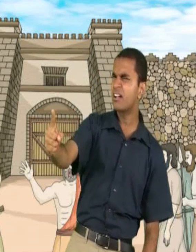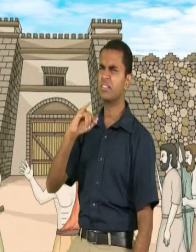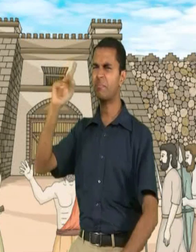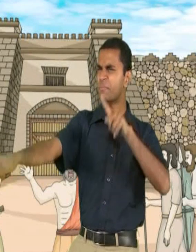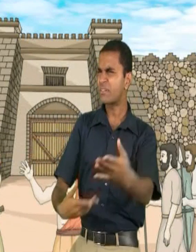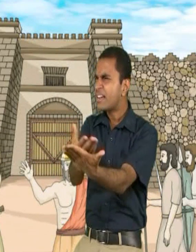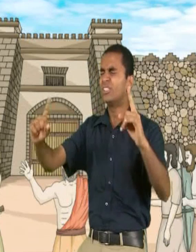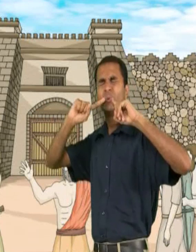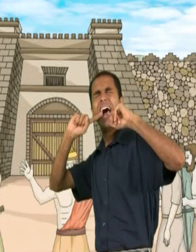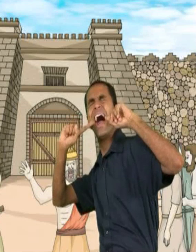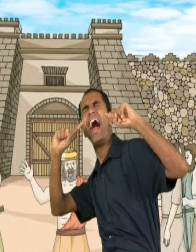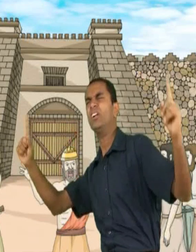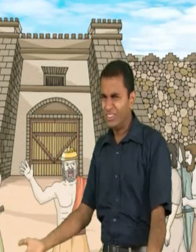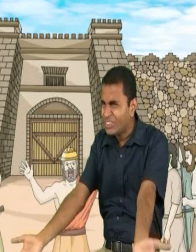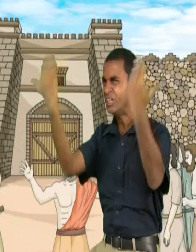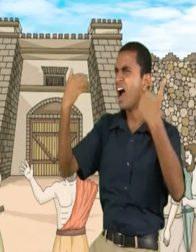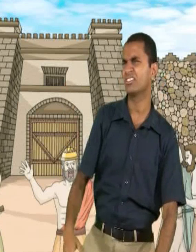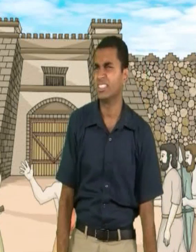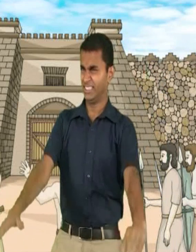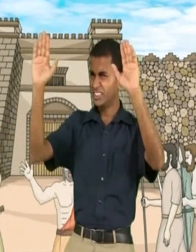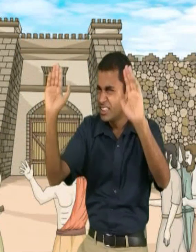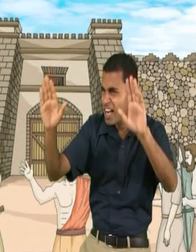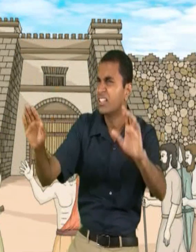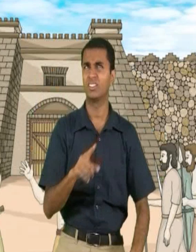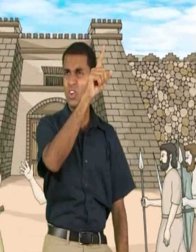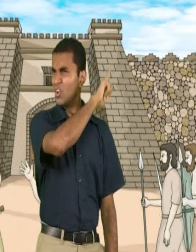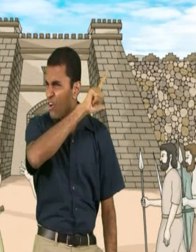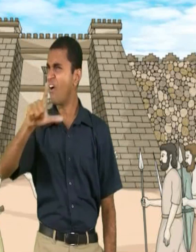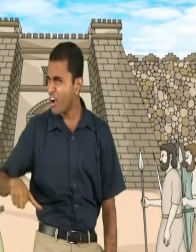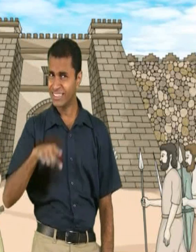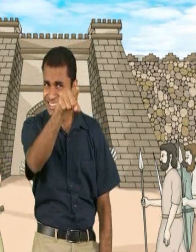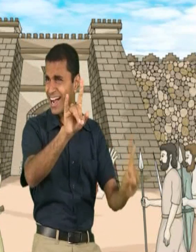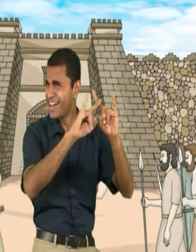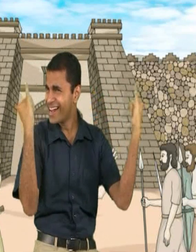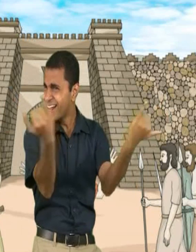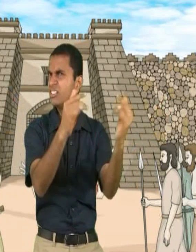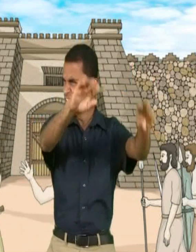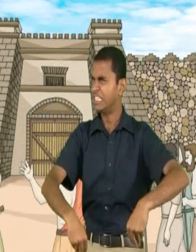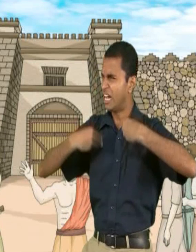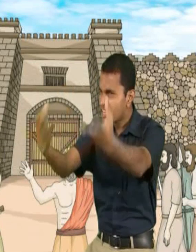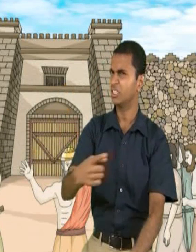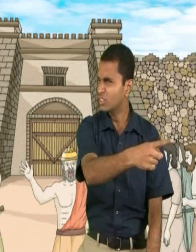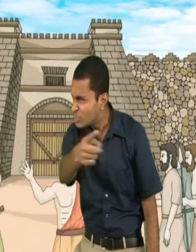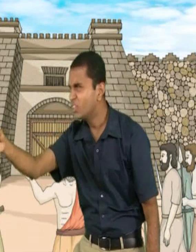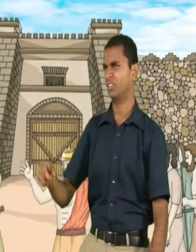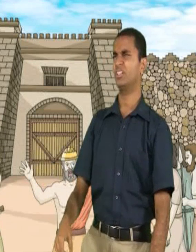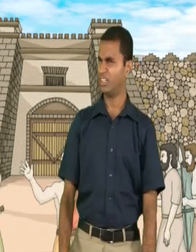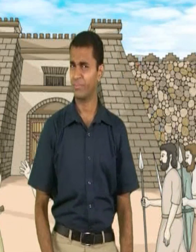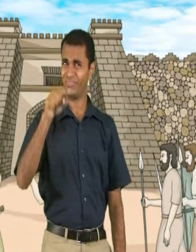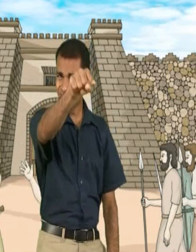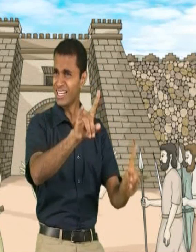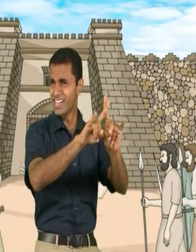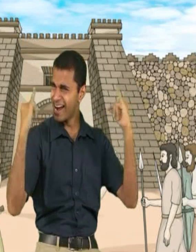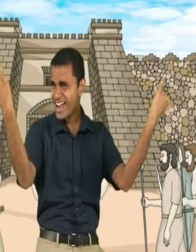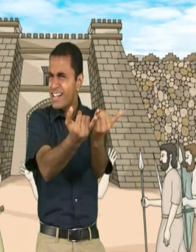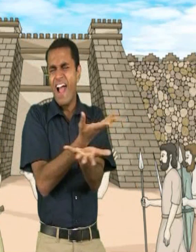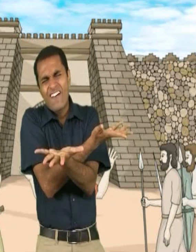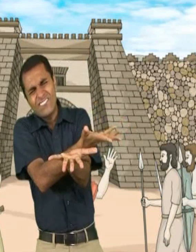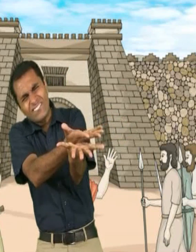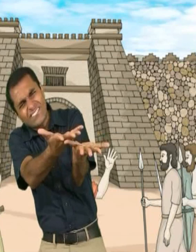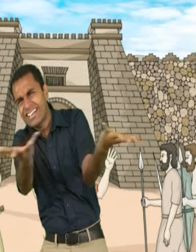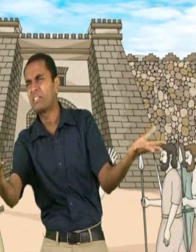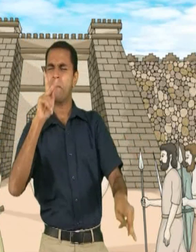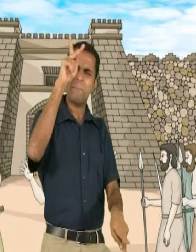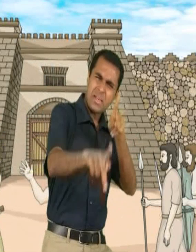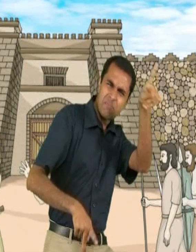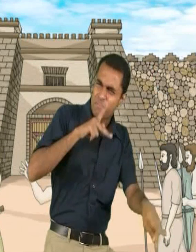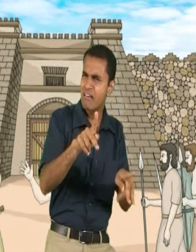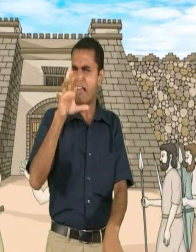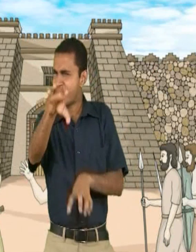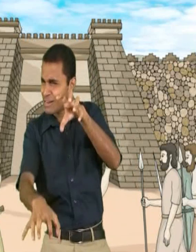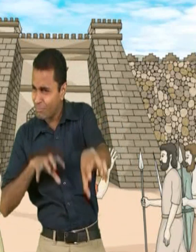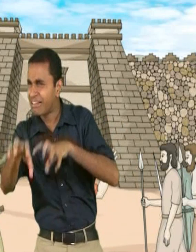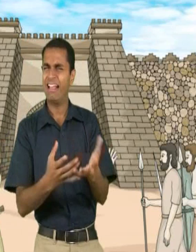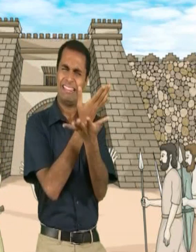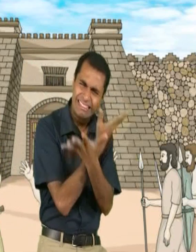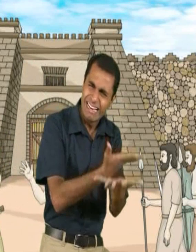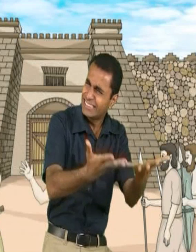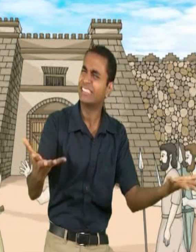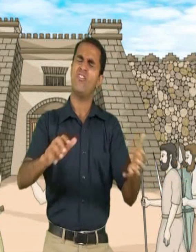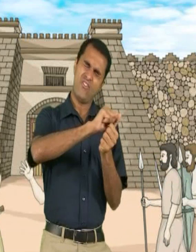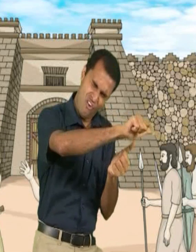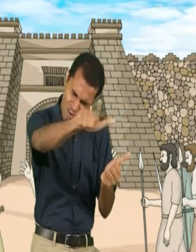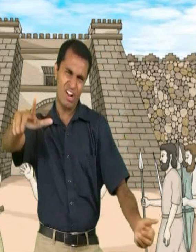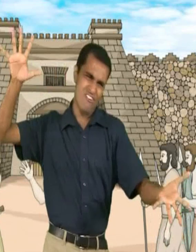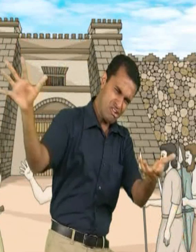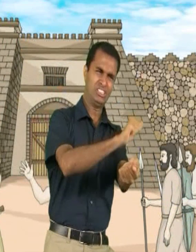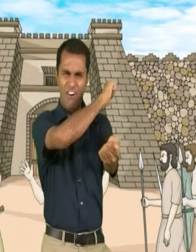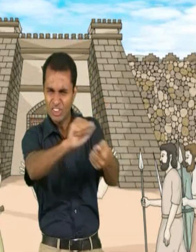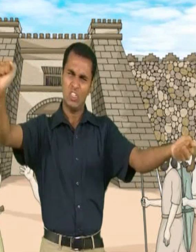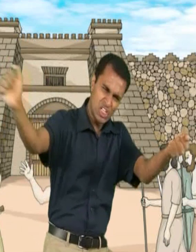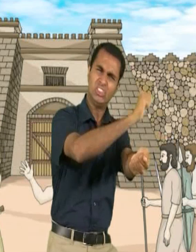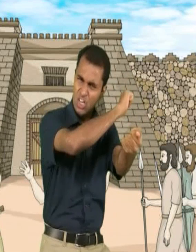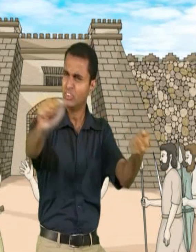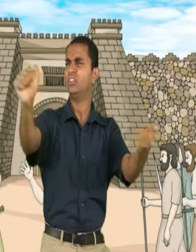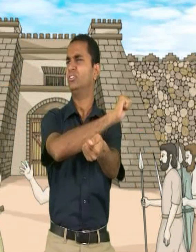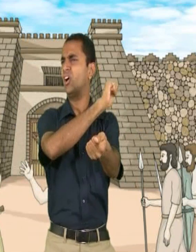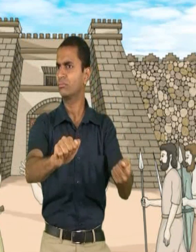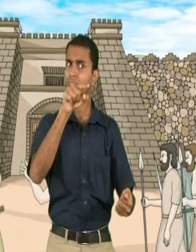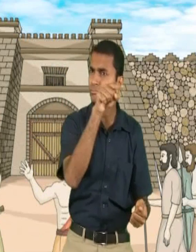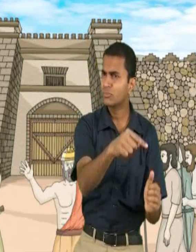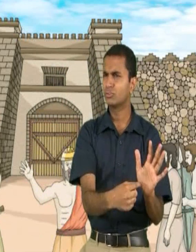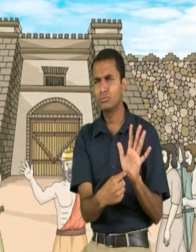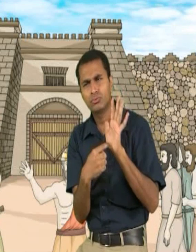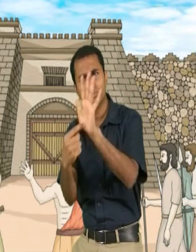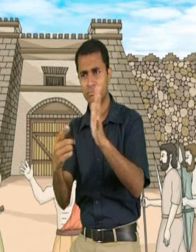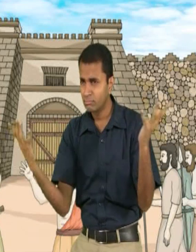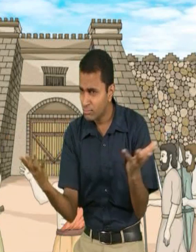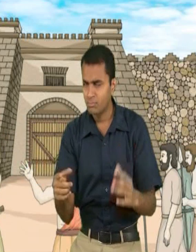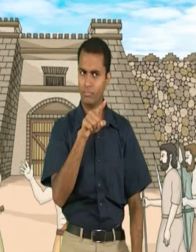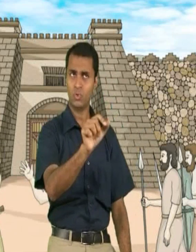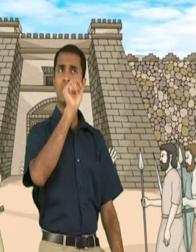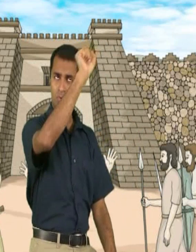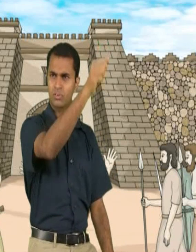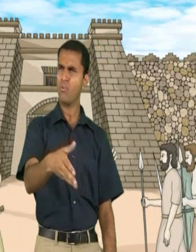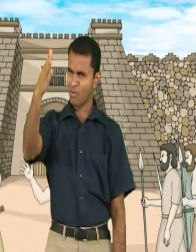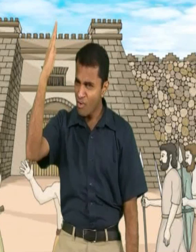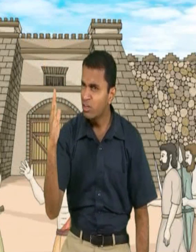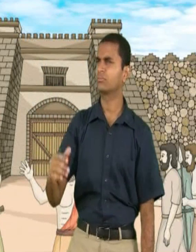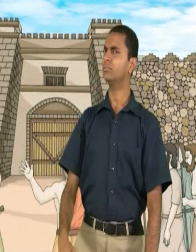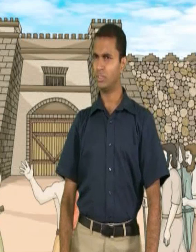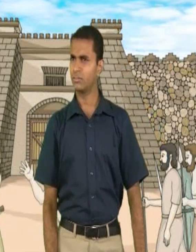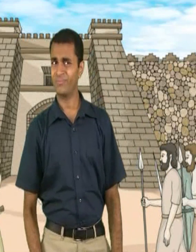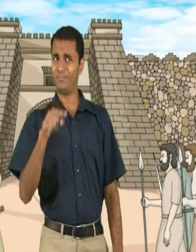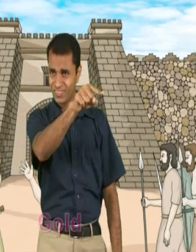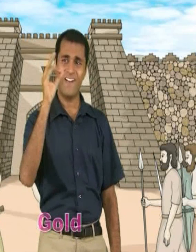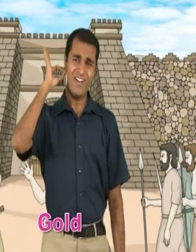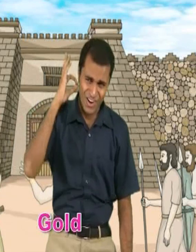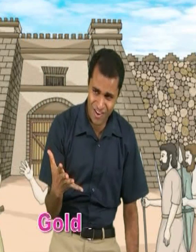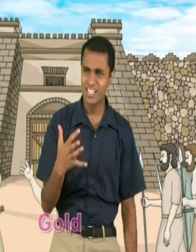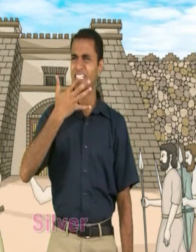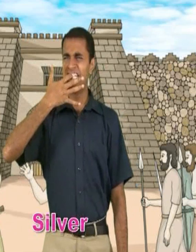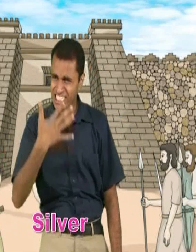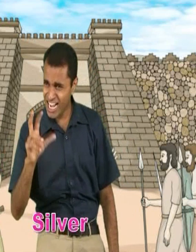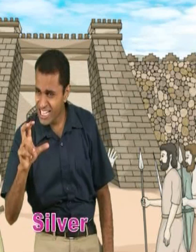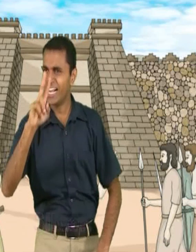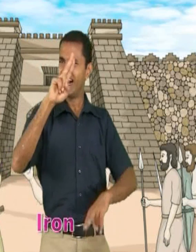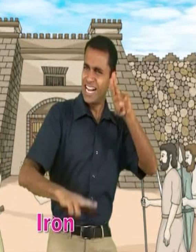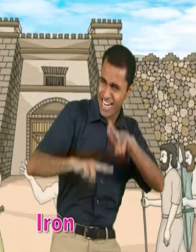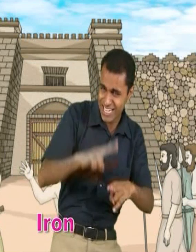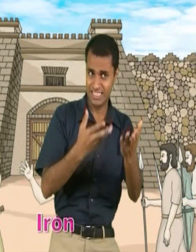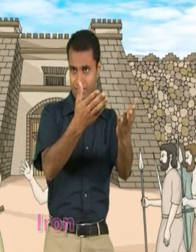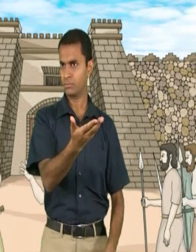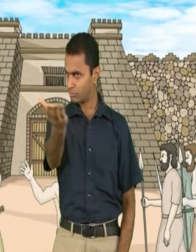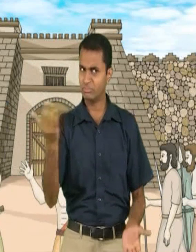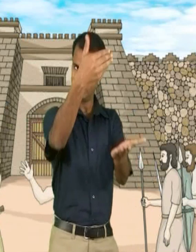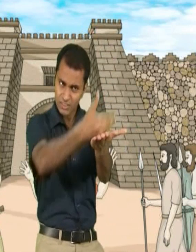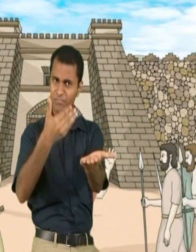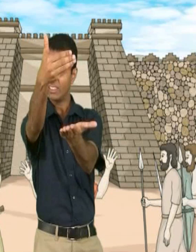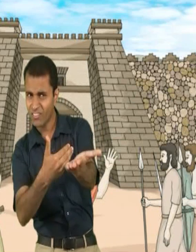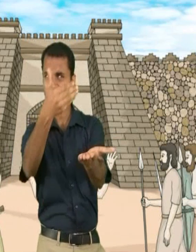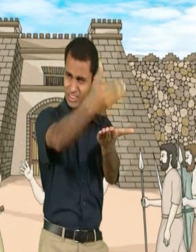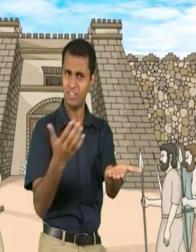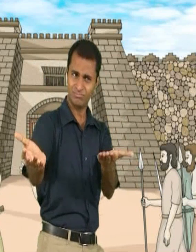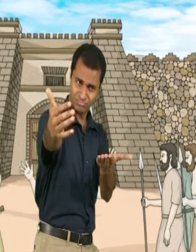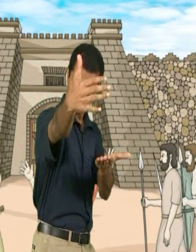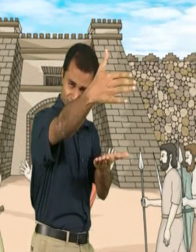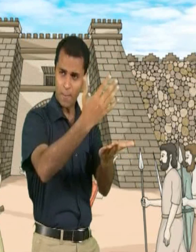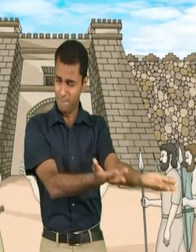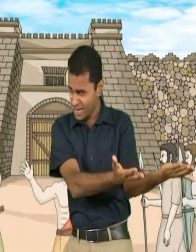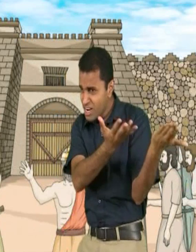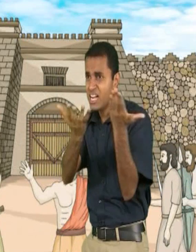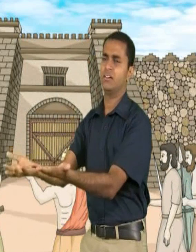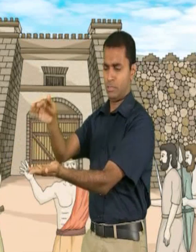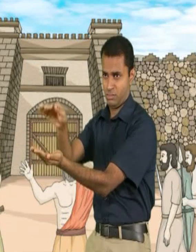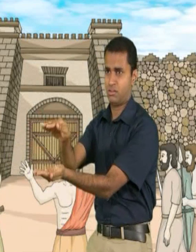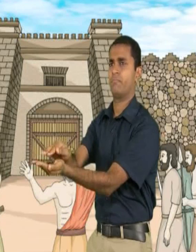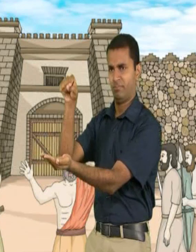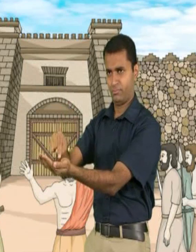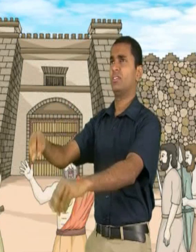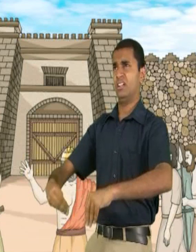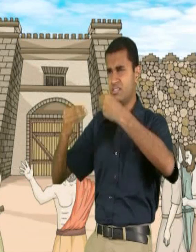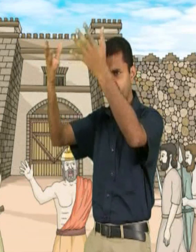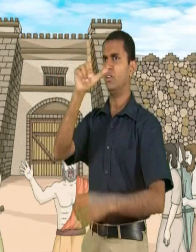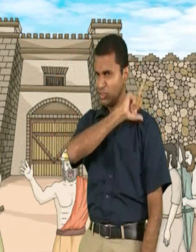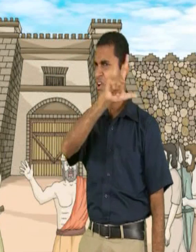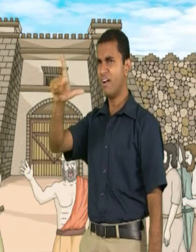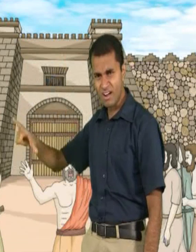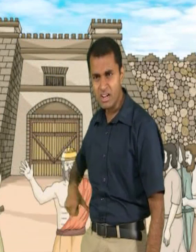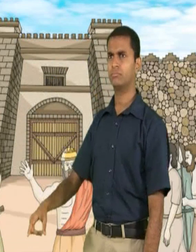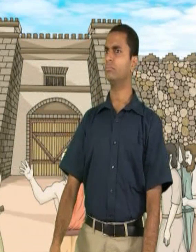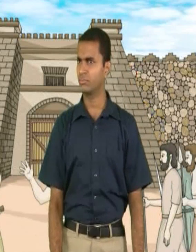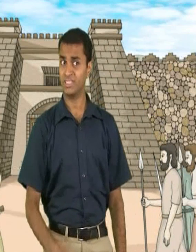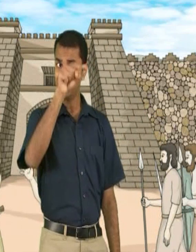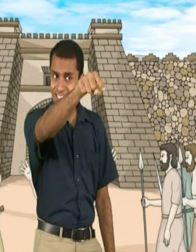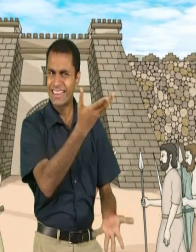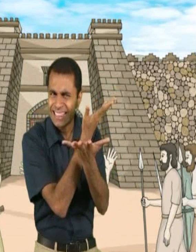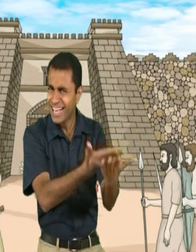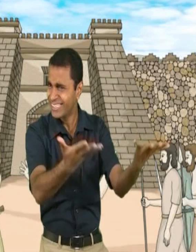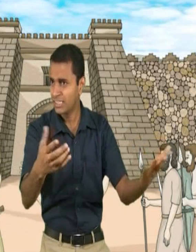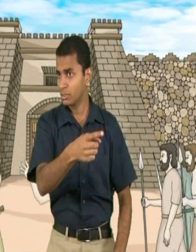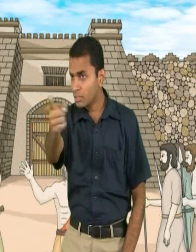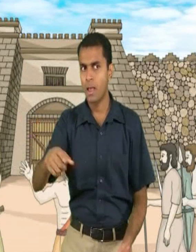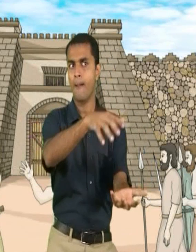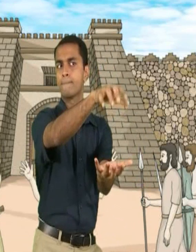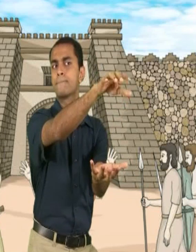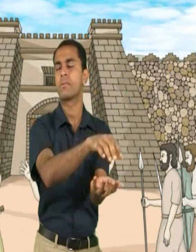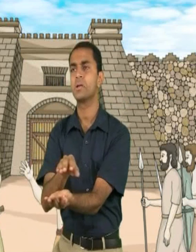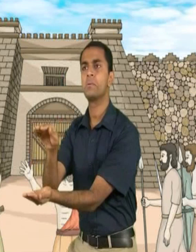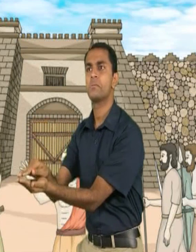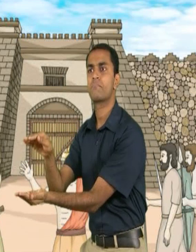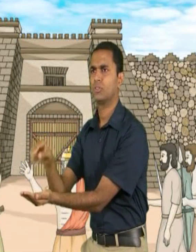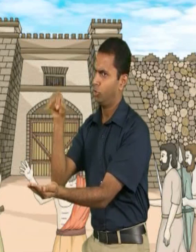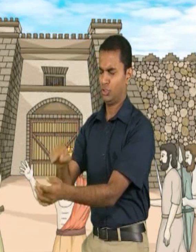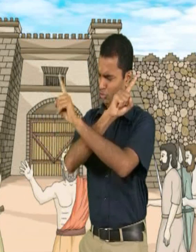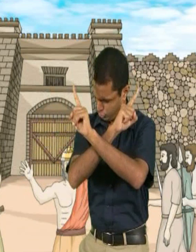Now the city and everything in it must be devoted to the LORD for destruction. Only Rahab the prostitute and all those with her in her house will live, because she hid the spies we sent.